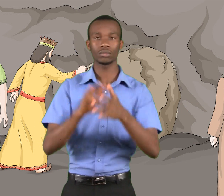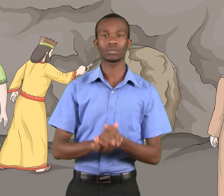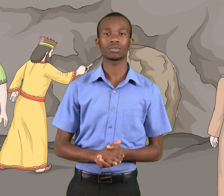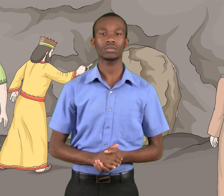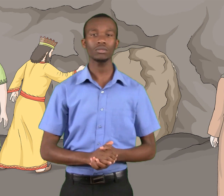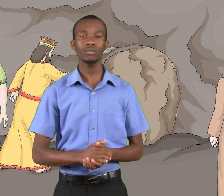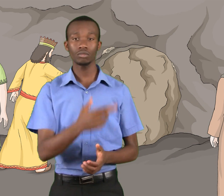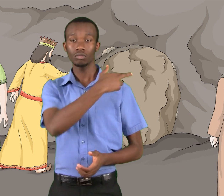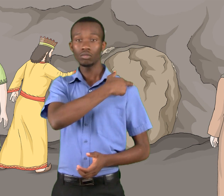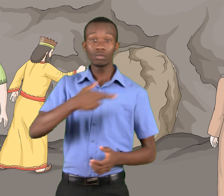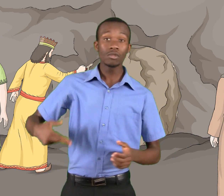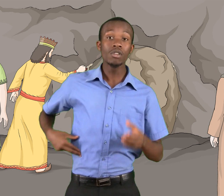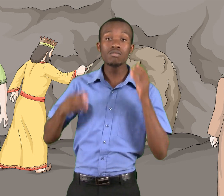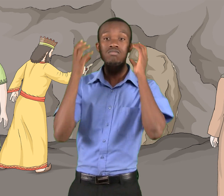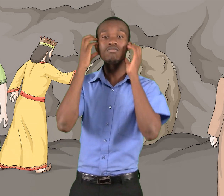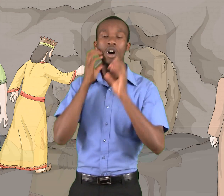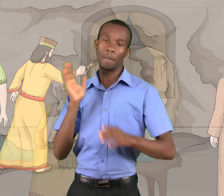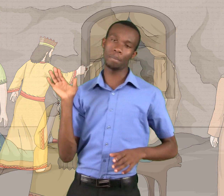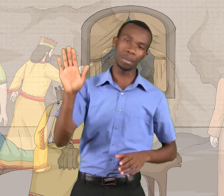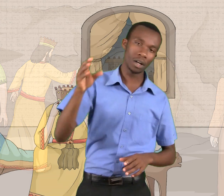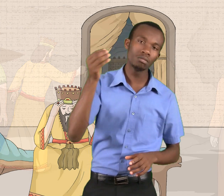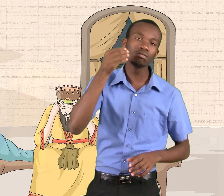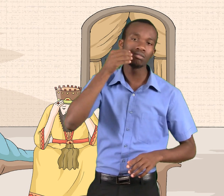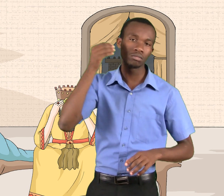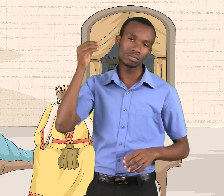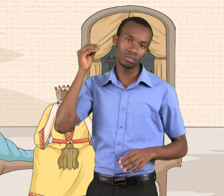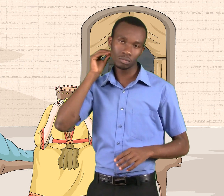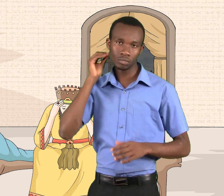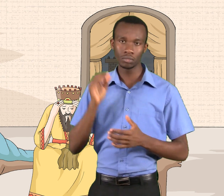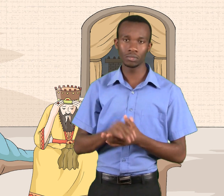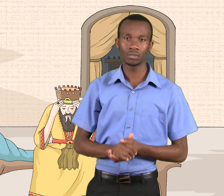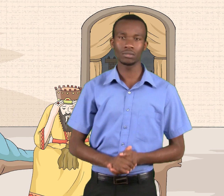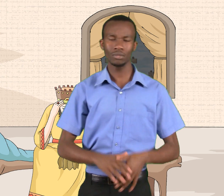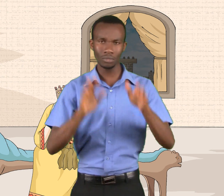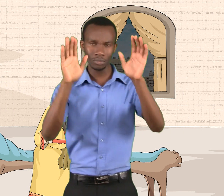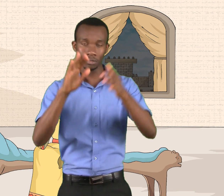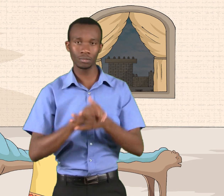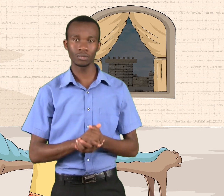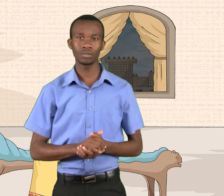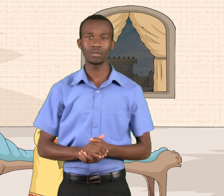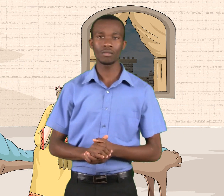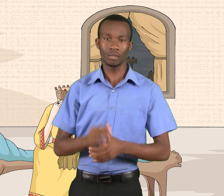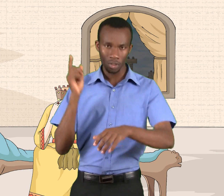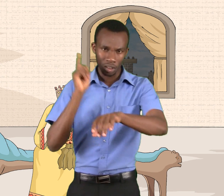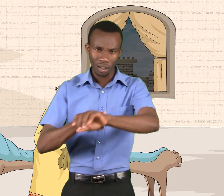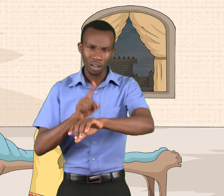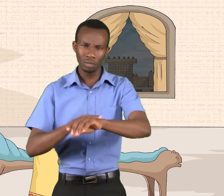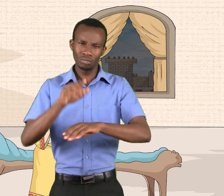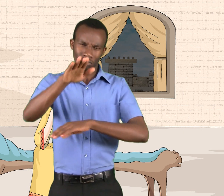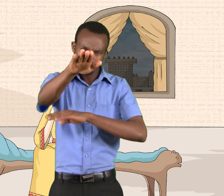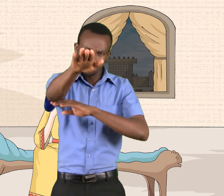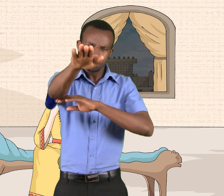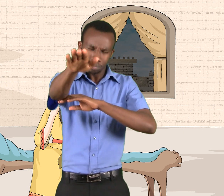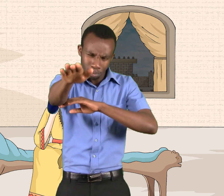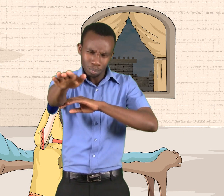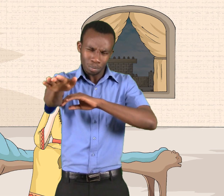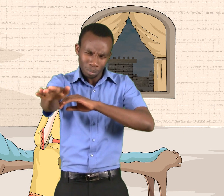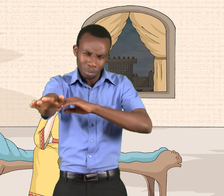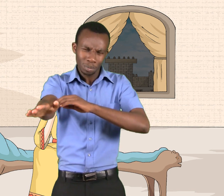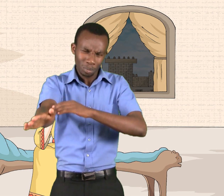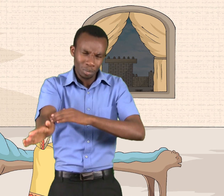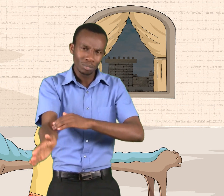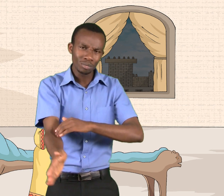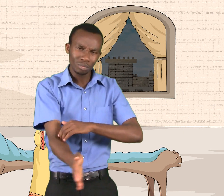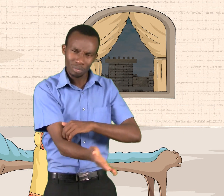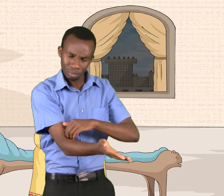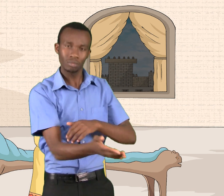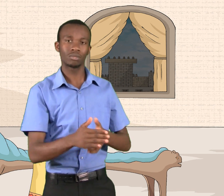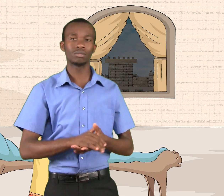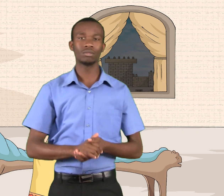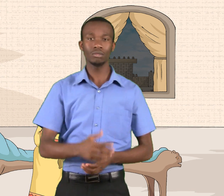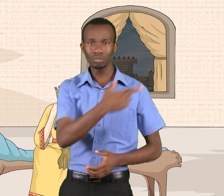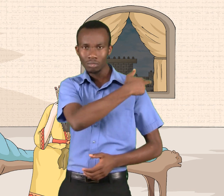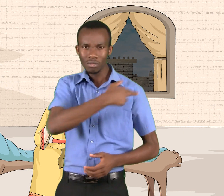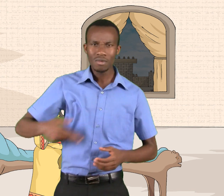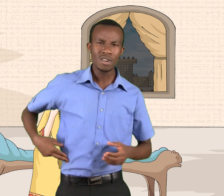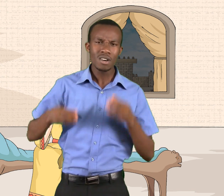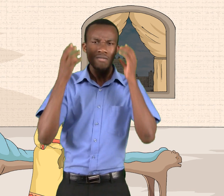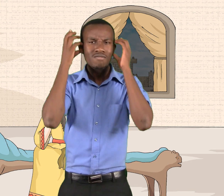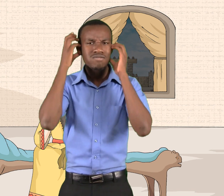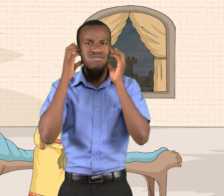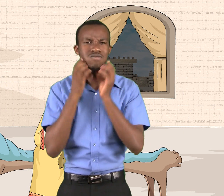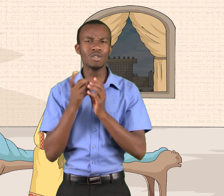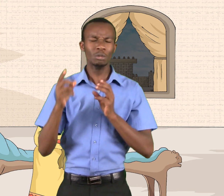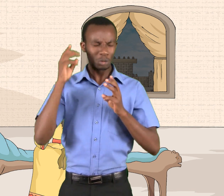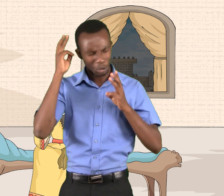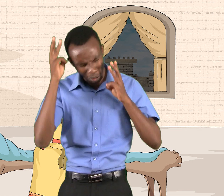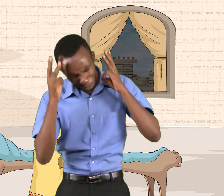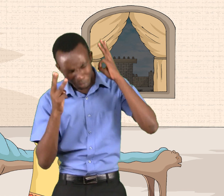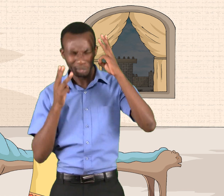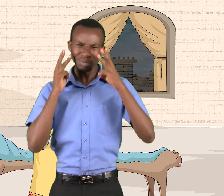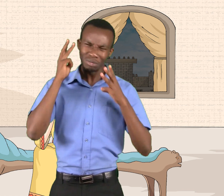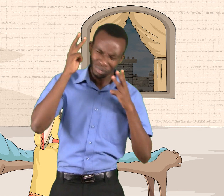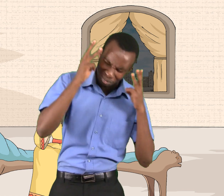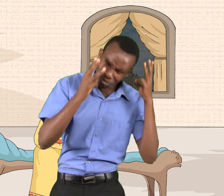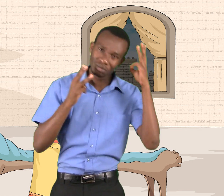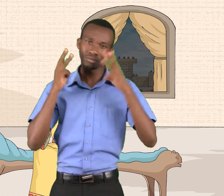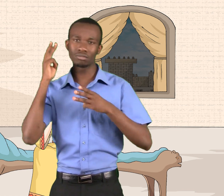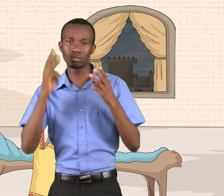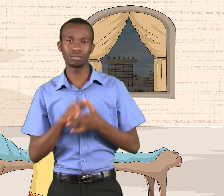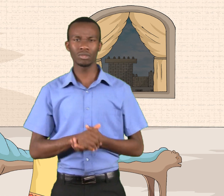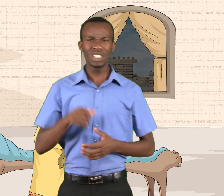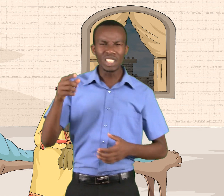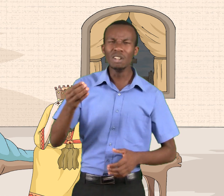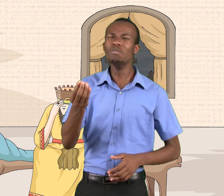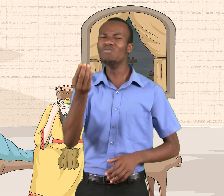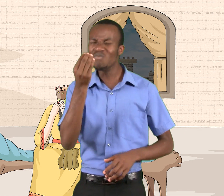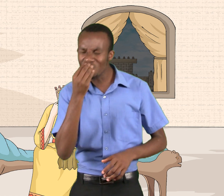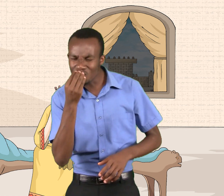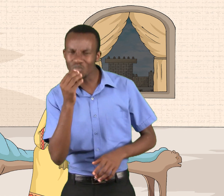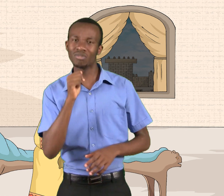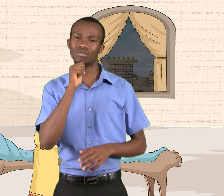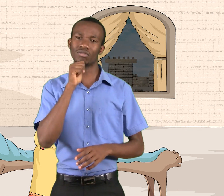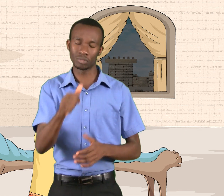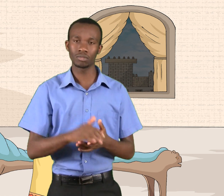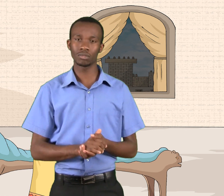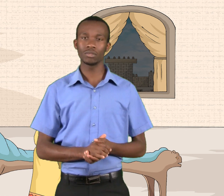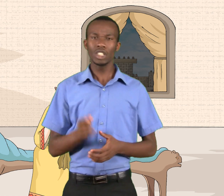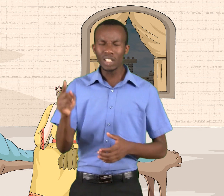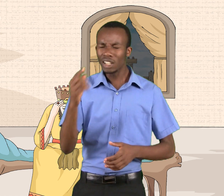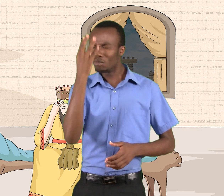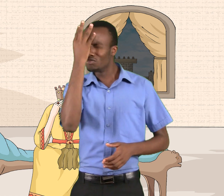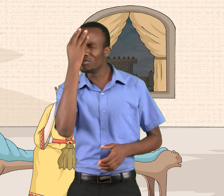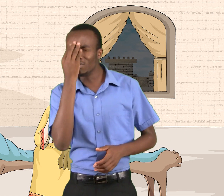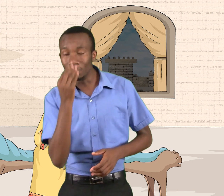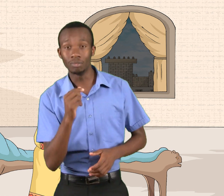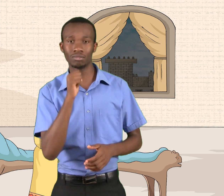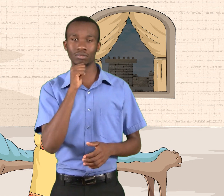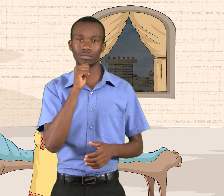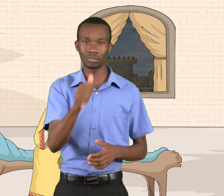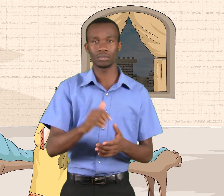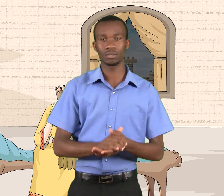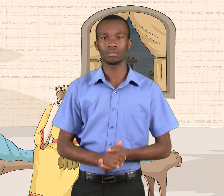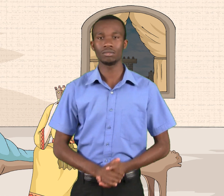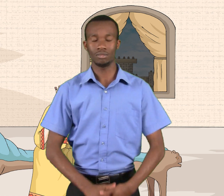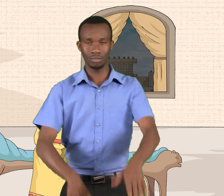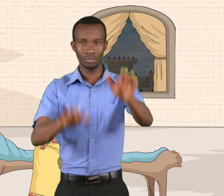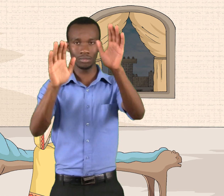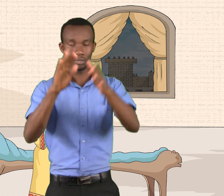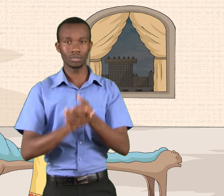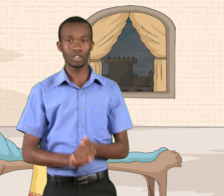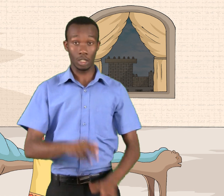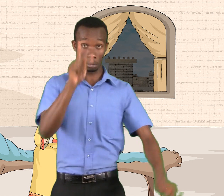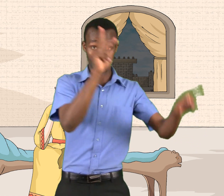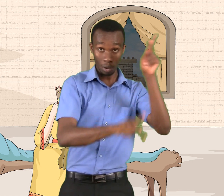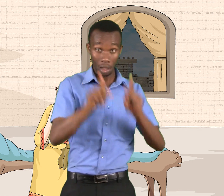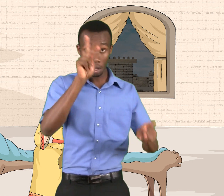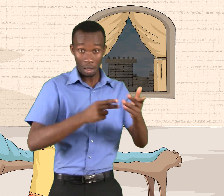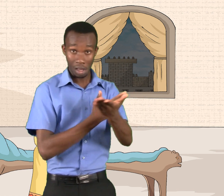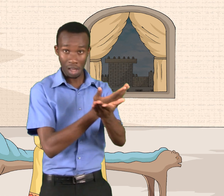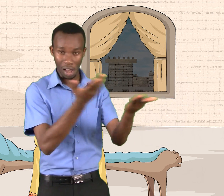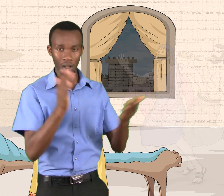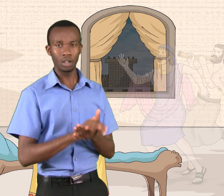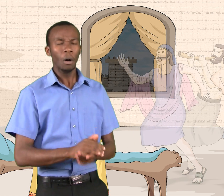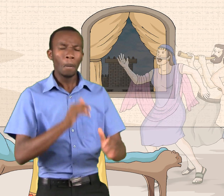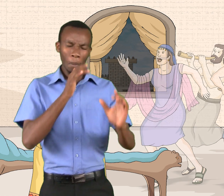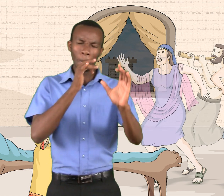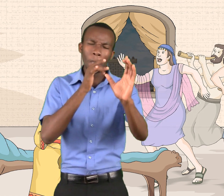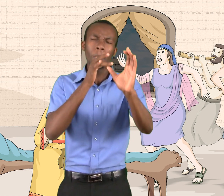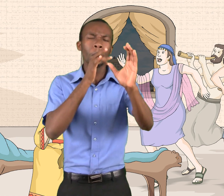Then the king went to his palace and spent the night fasting.